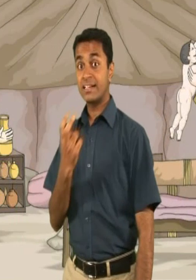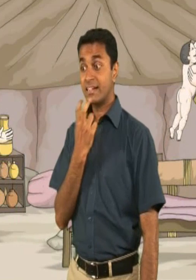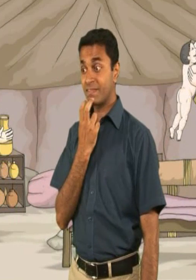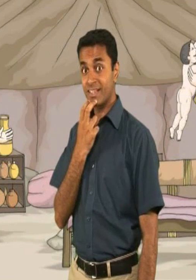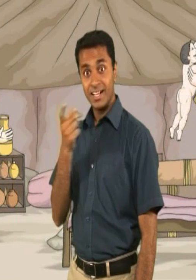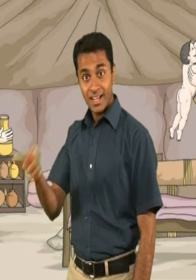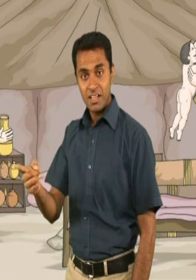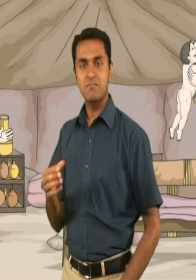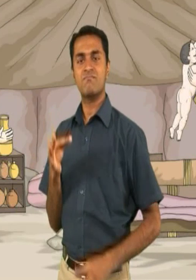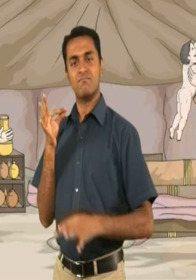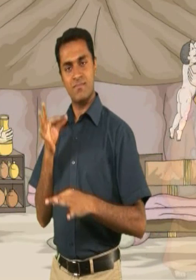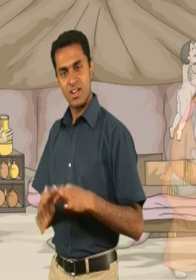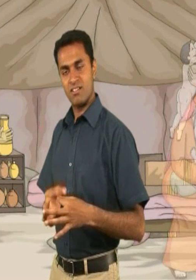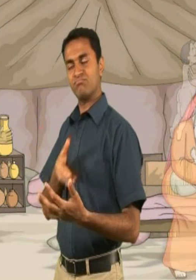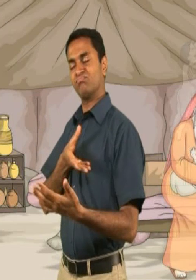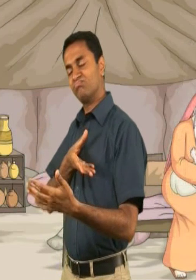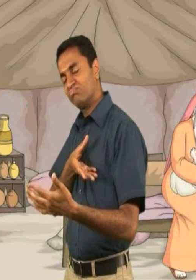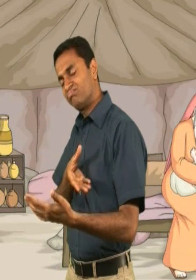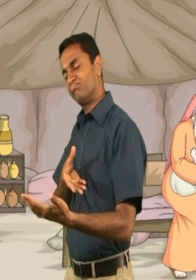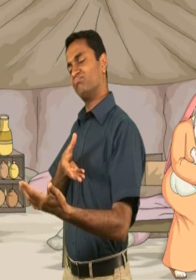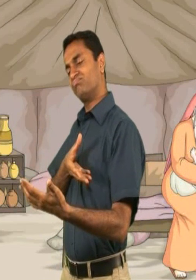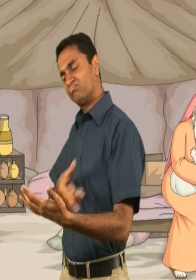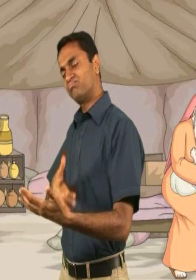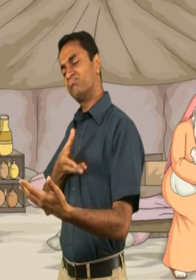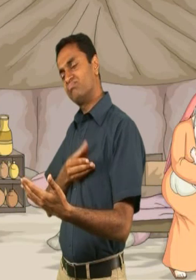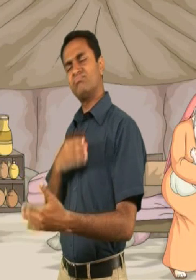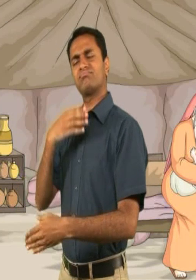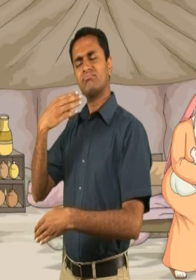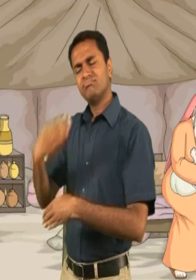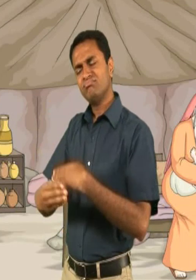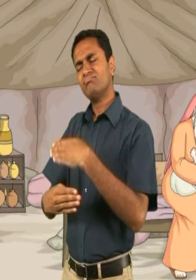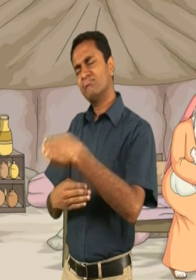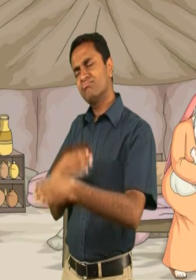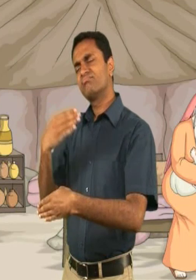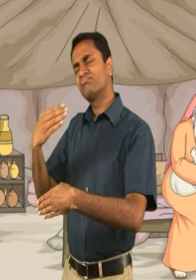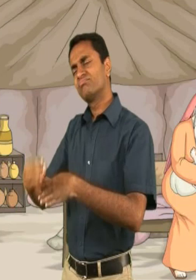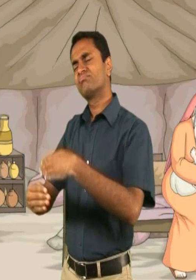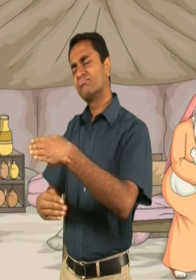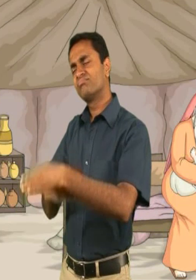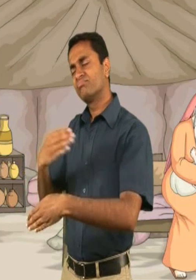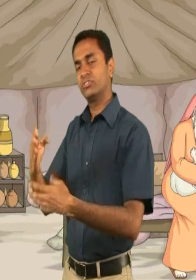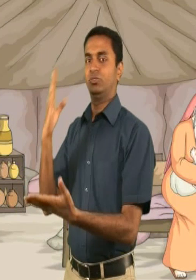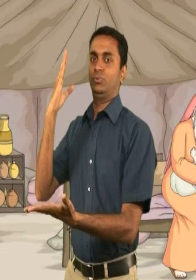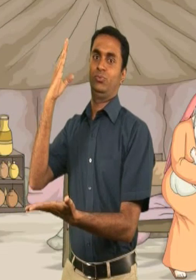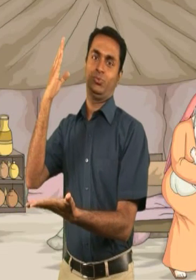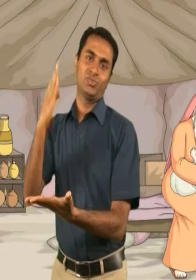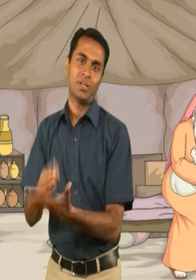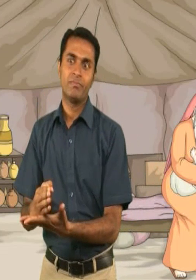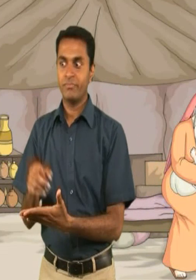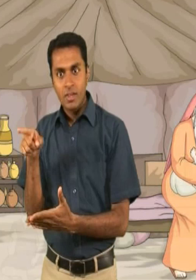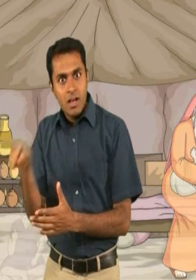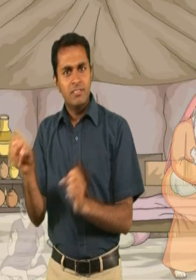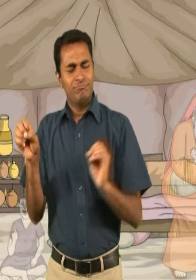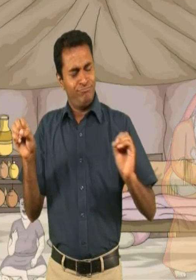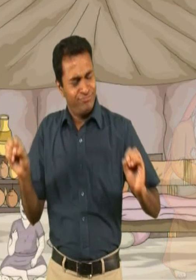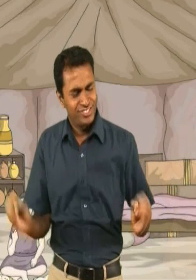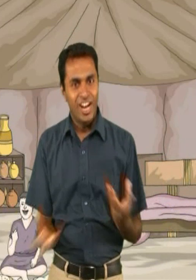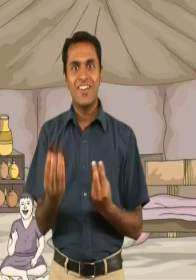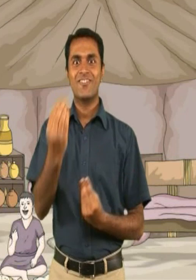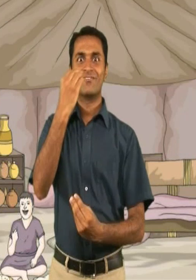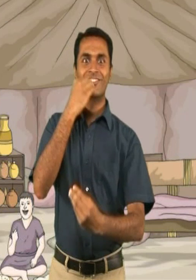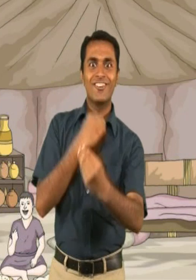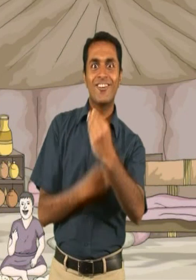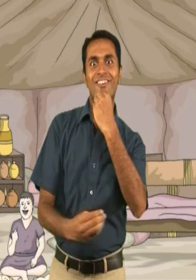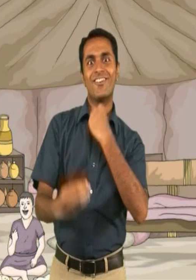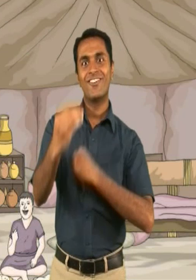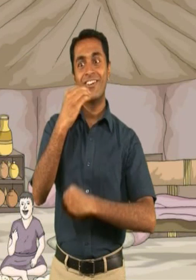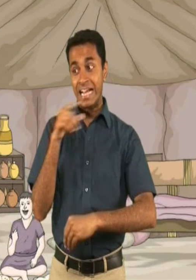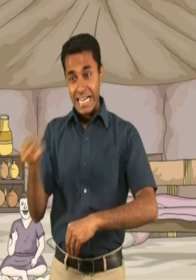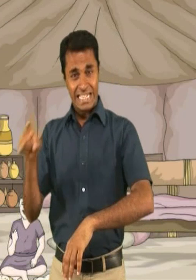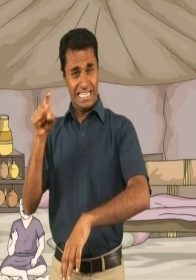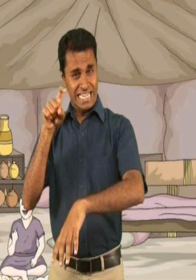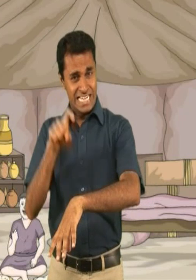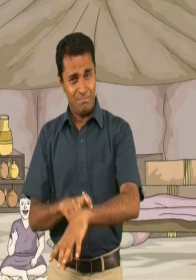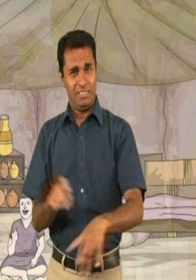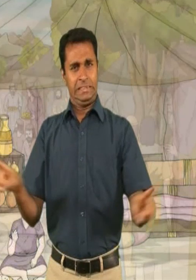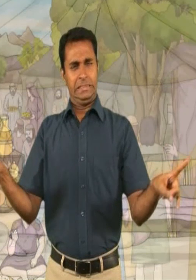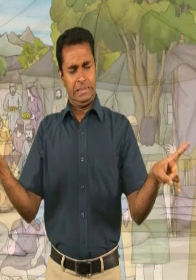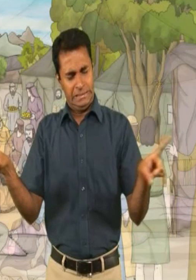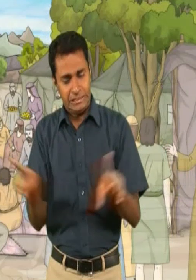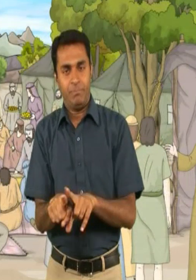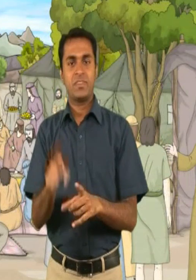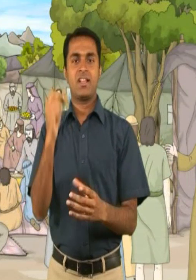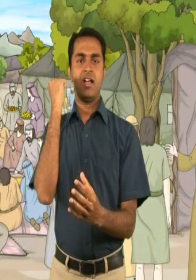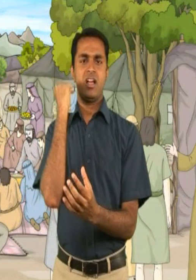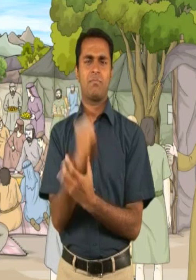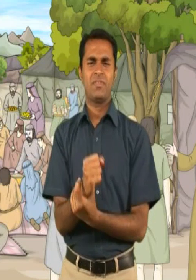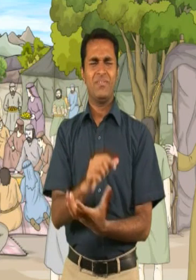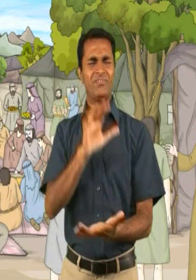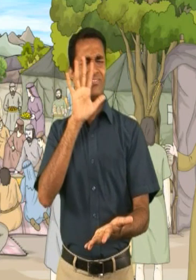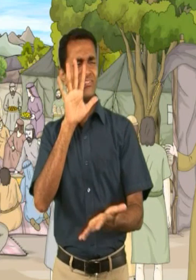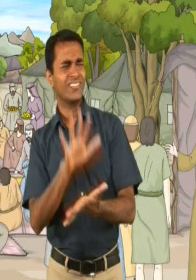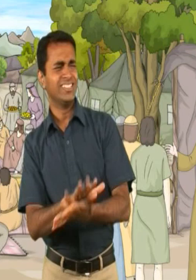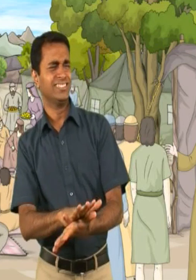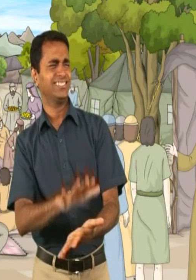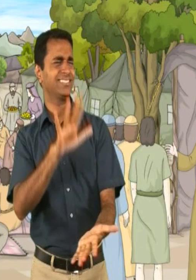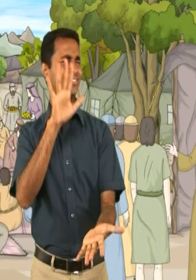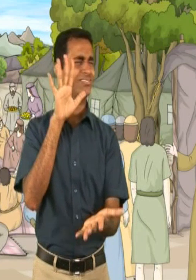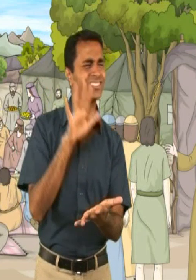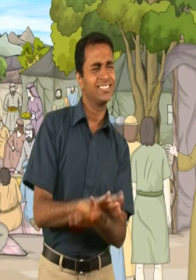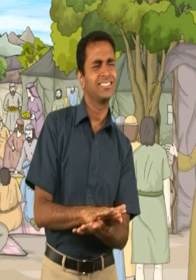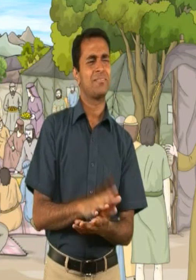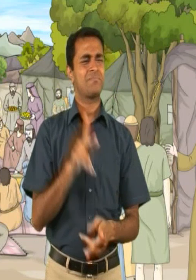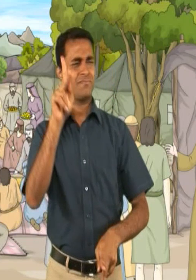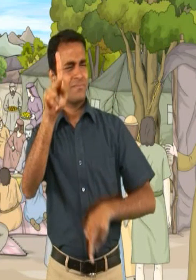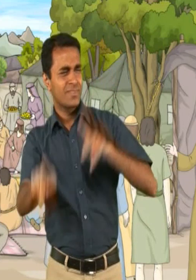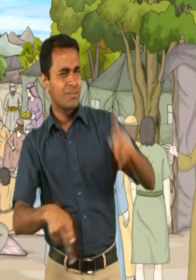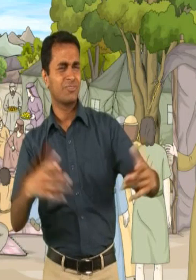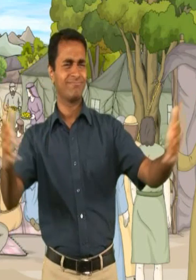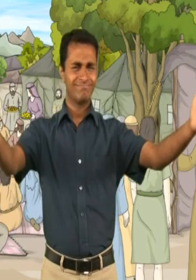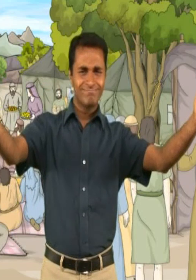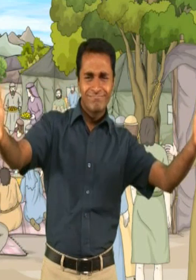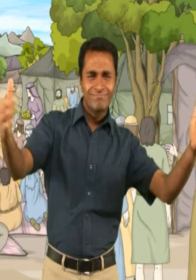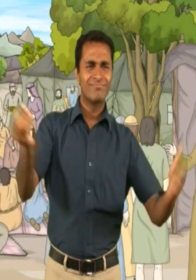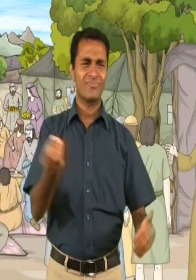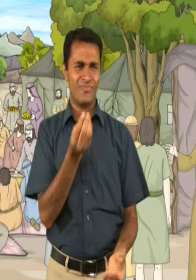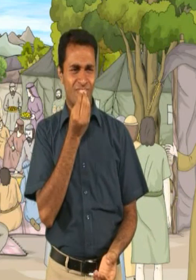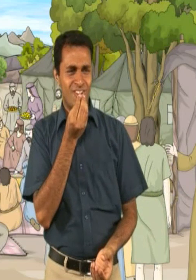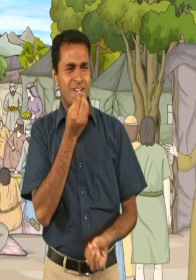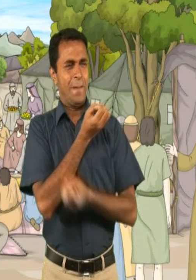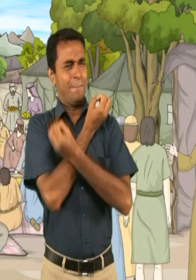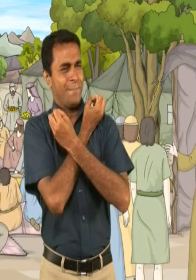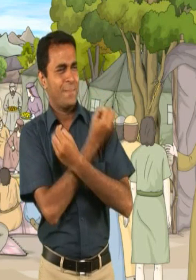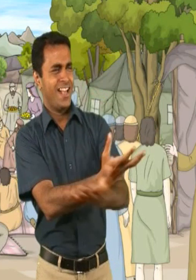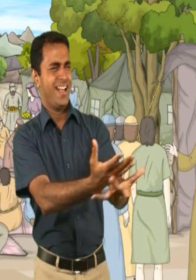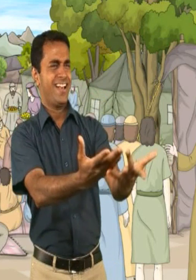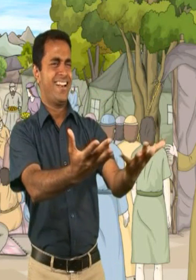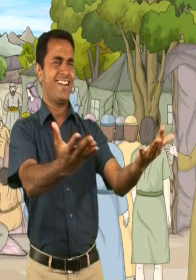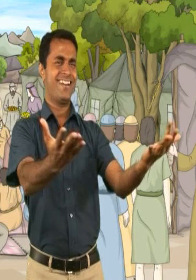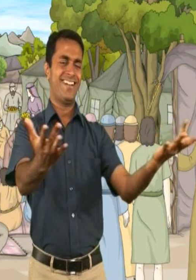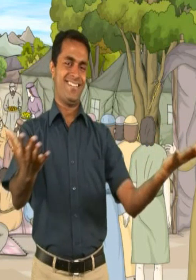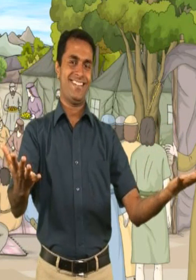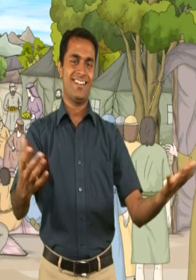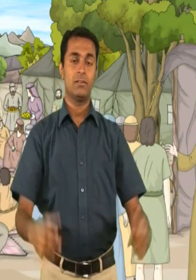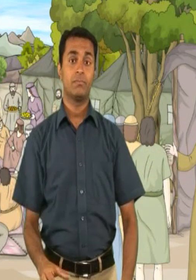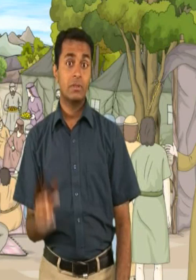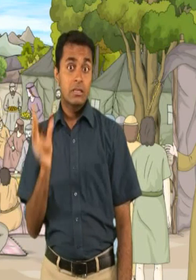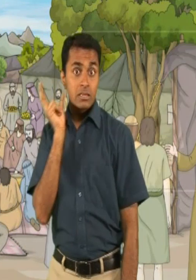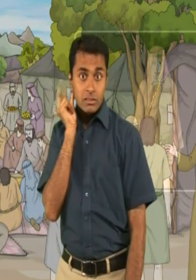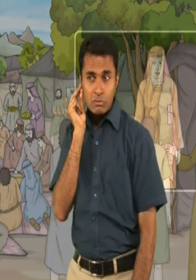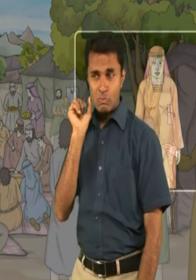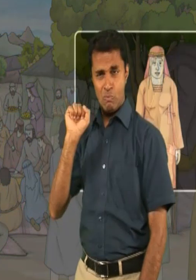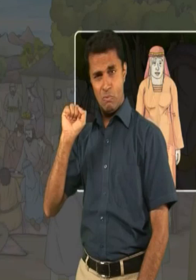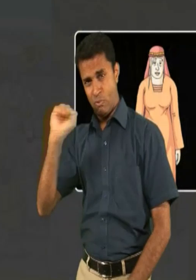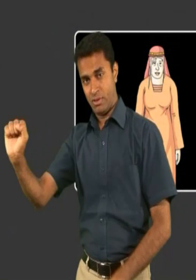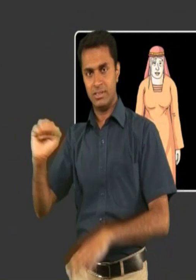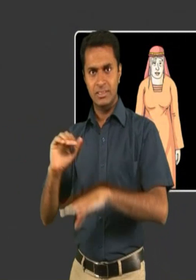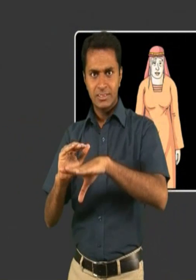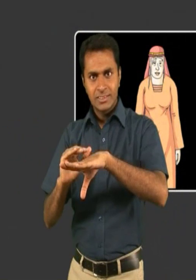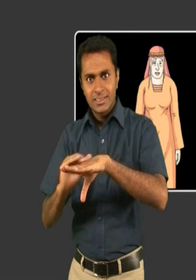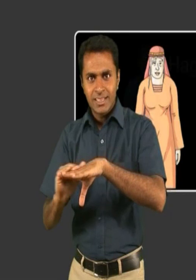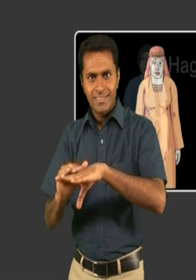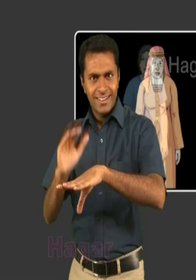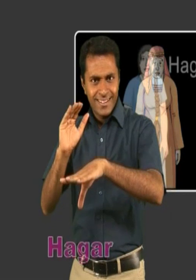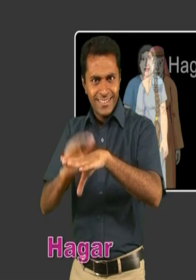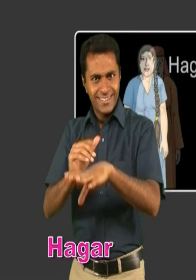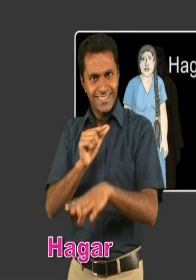So the child grew and was weaned, and Abraham held a great feast on the day Isaac was weaned.